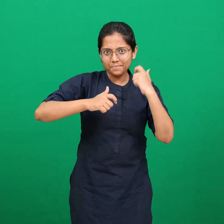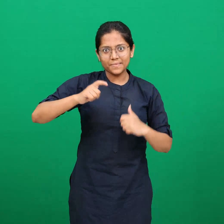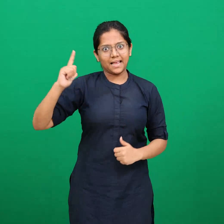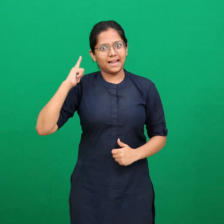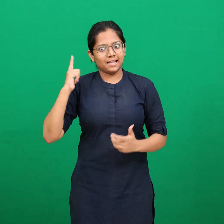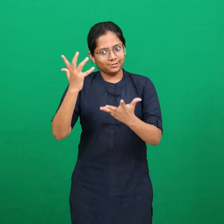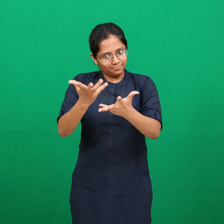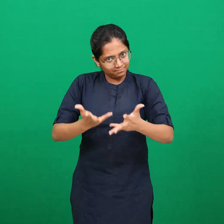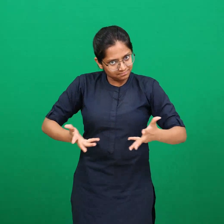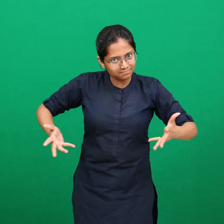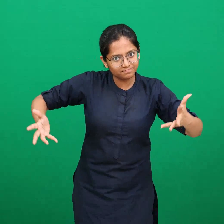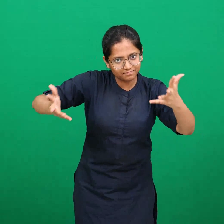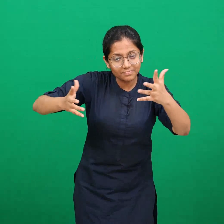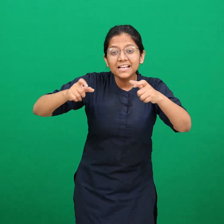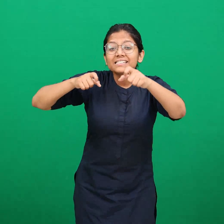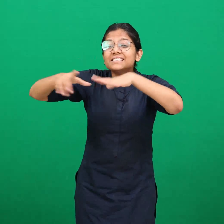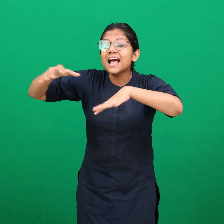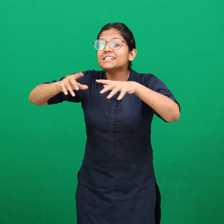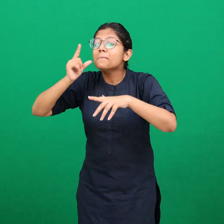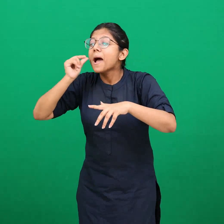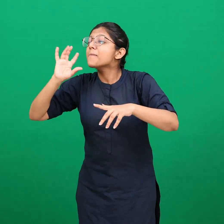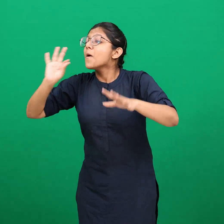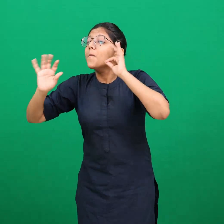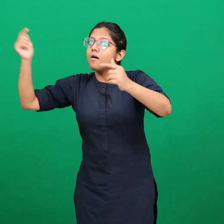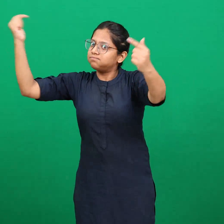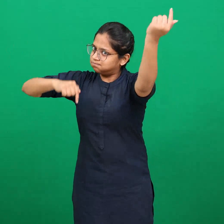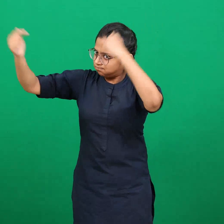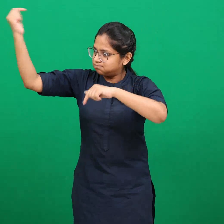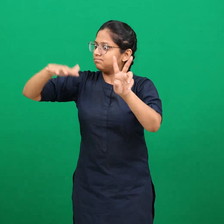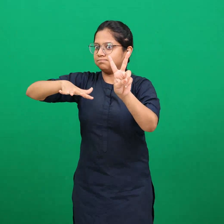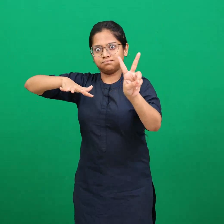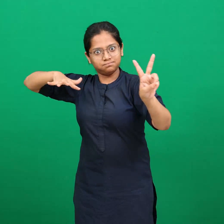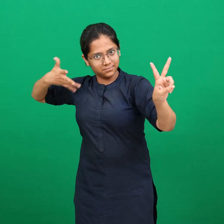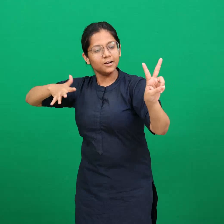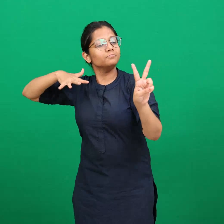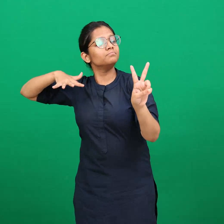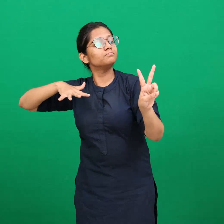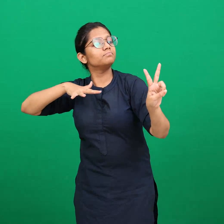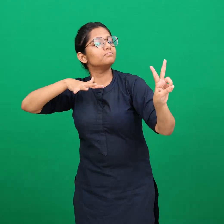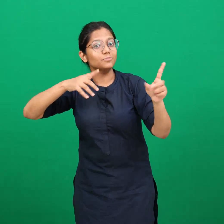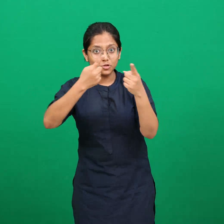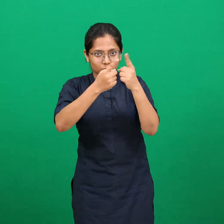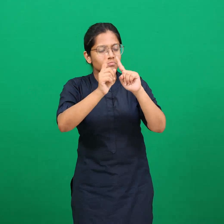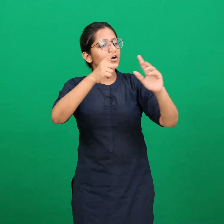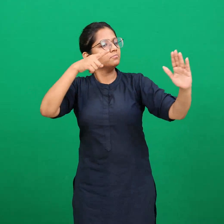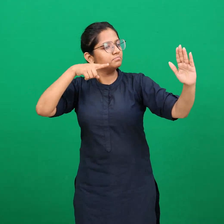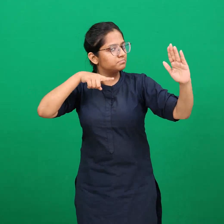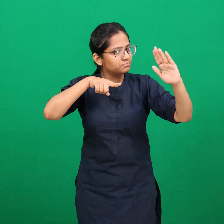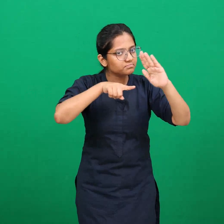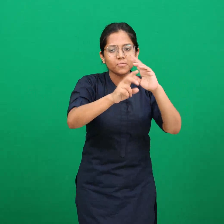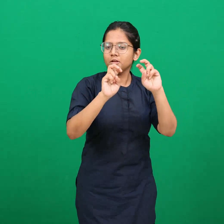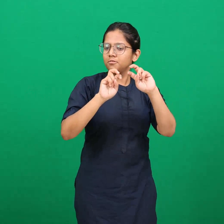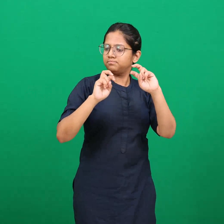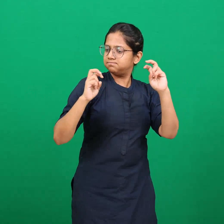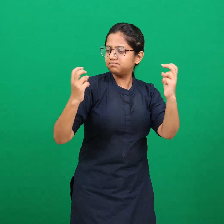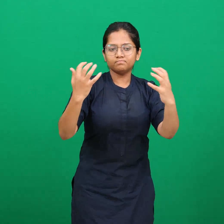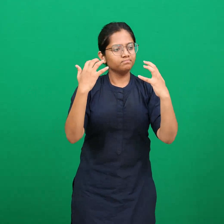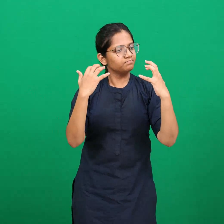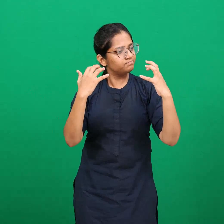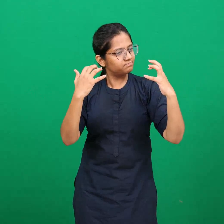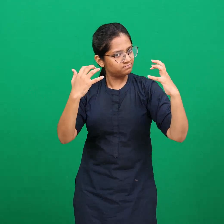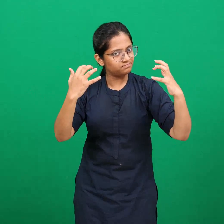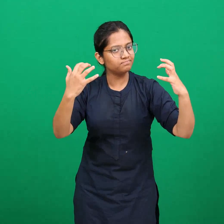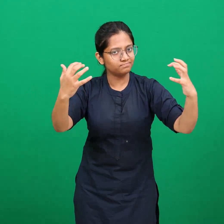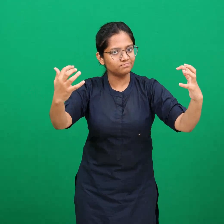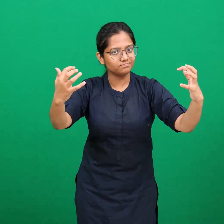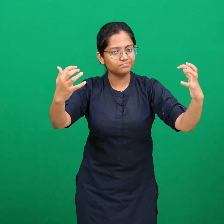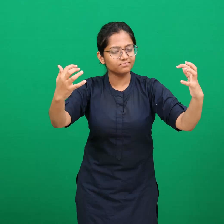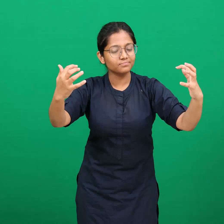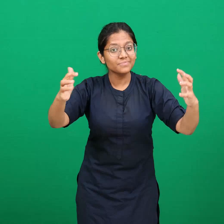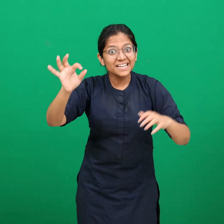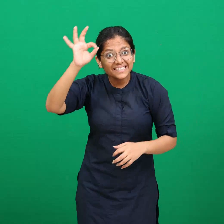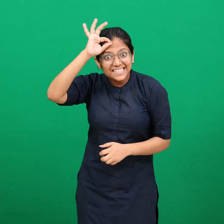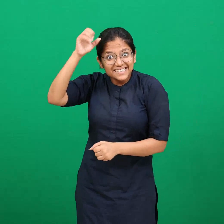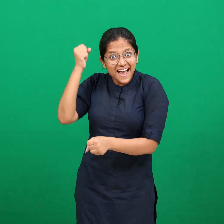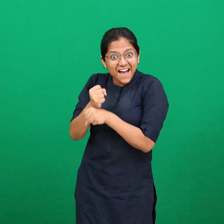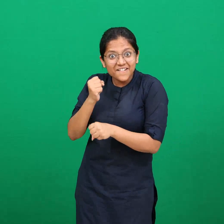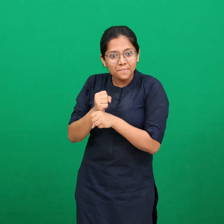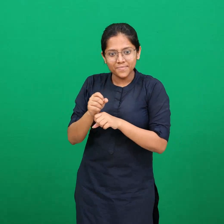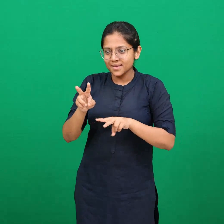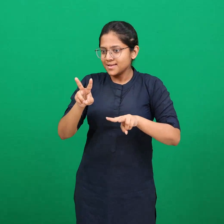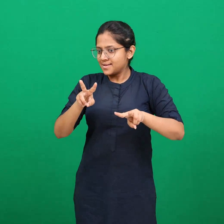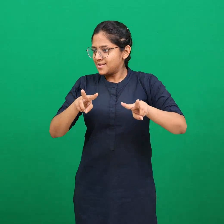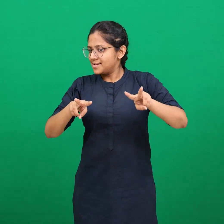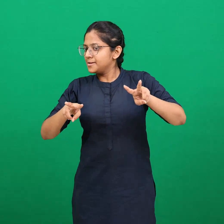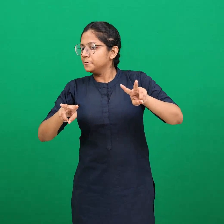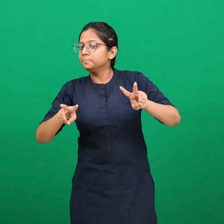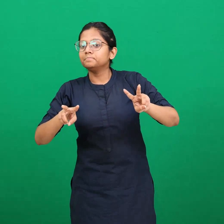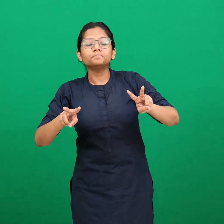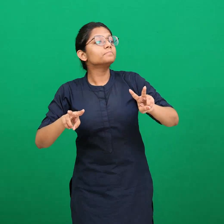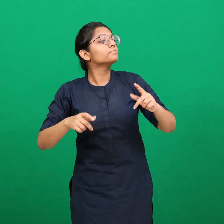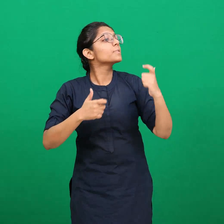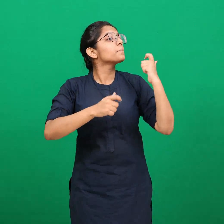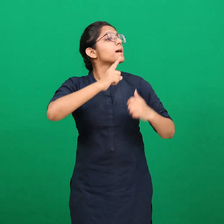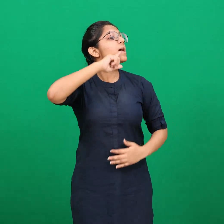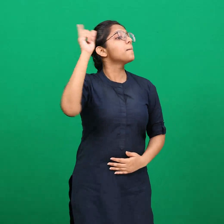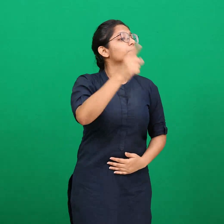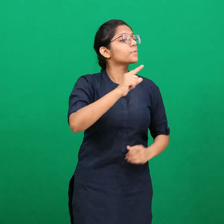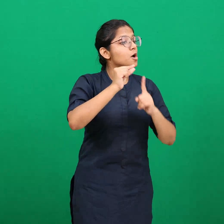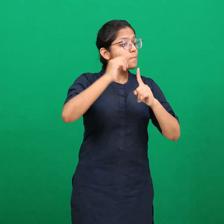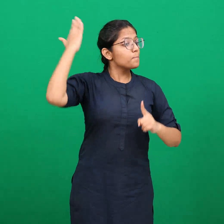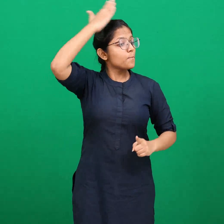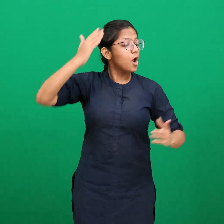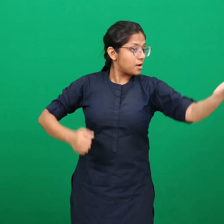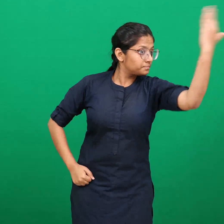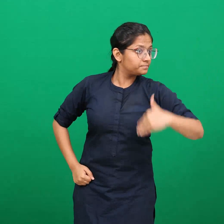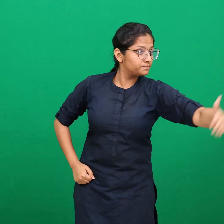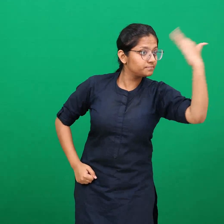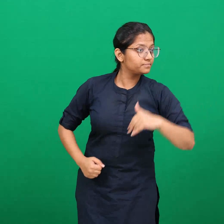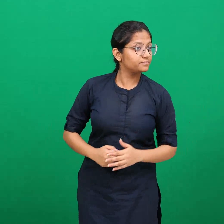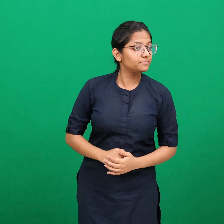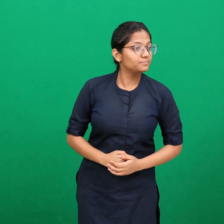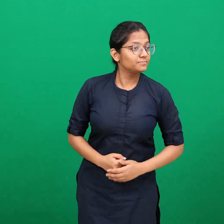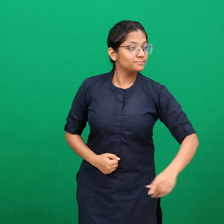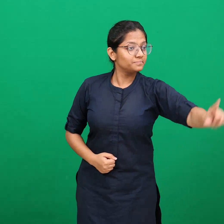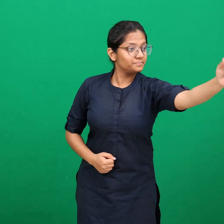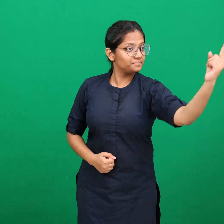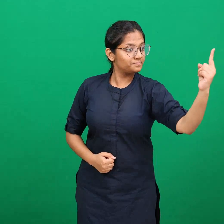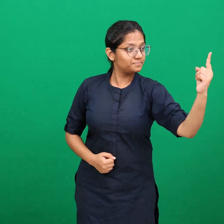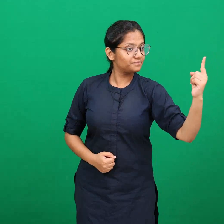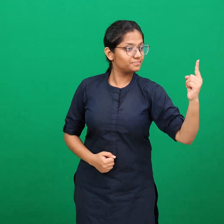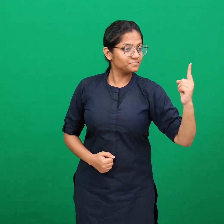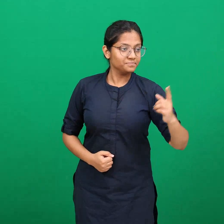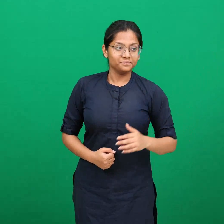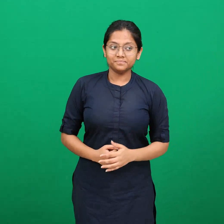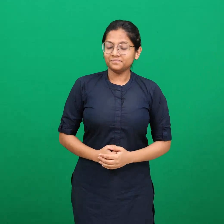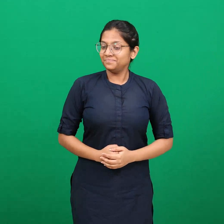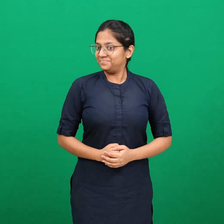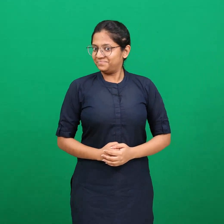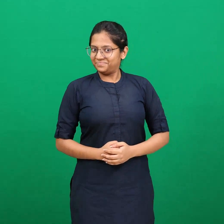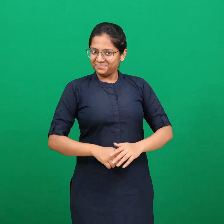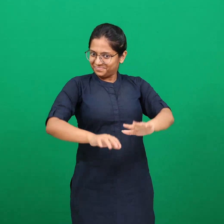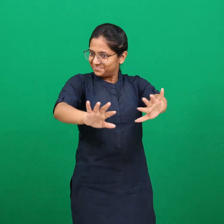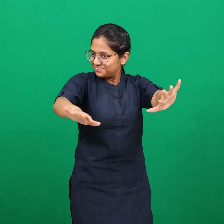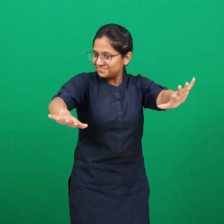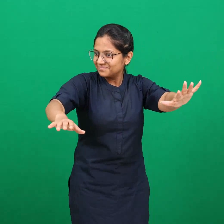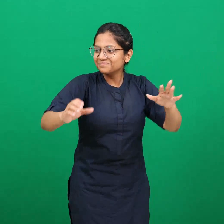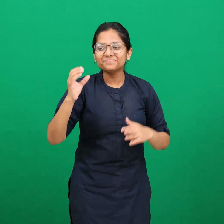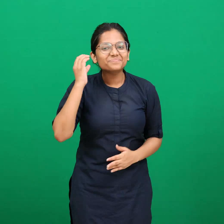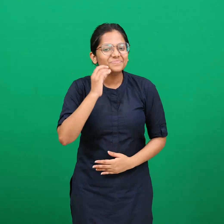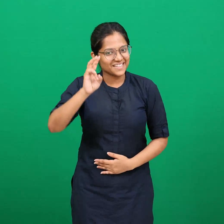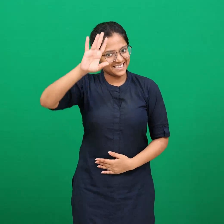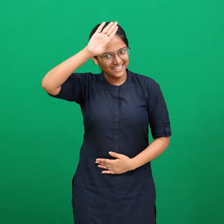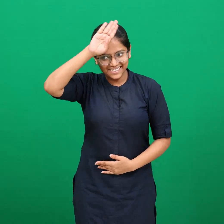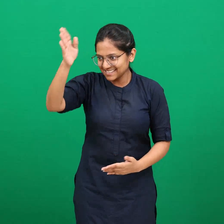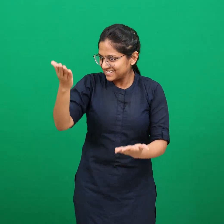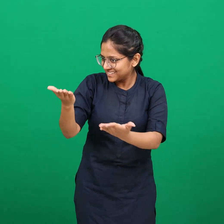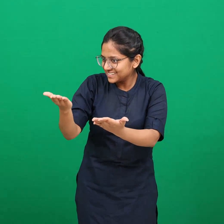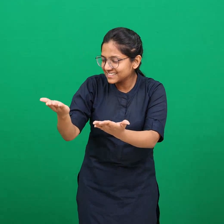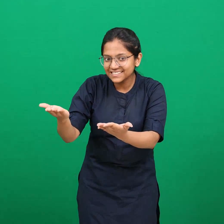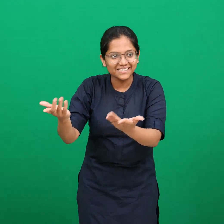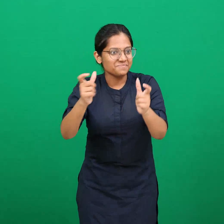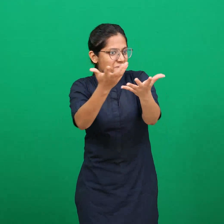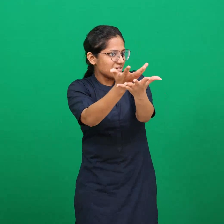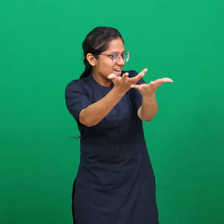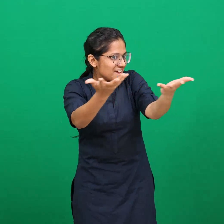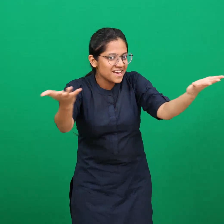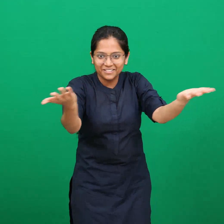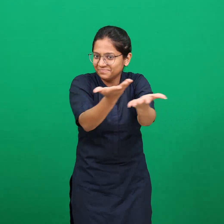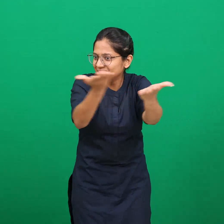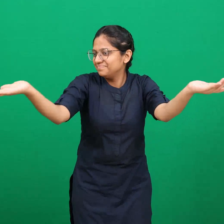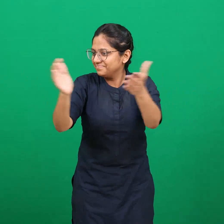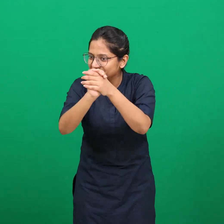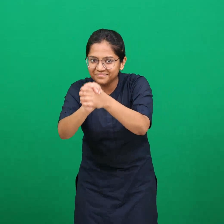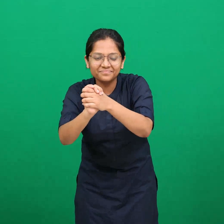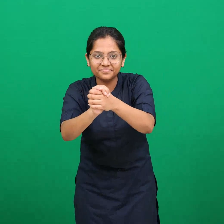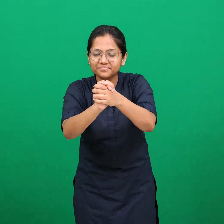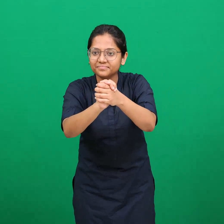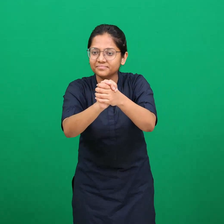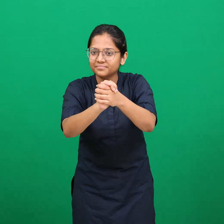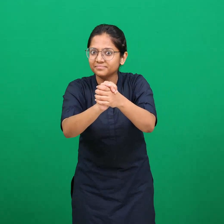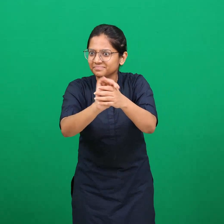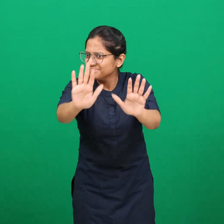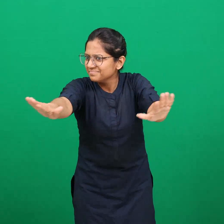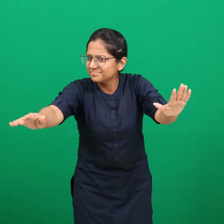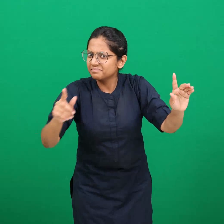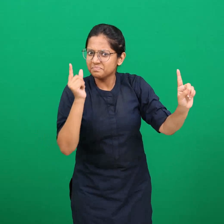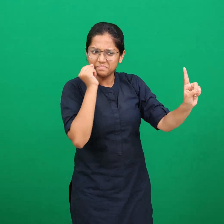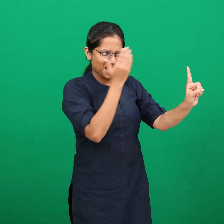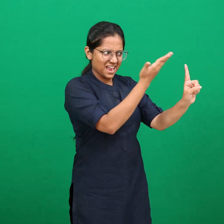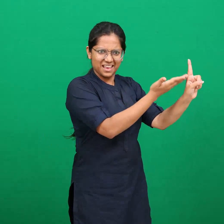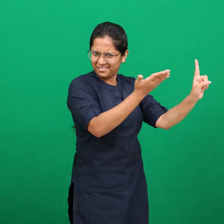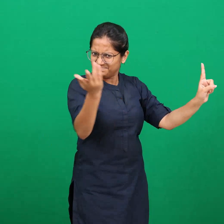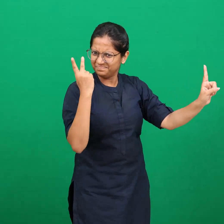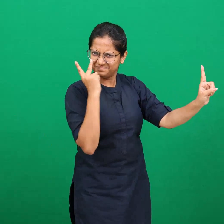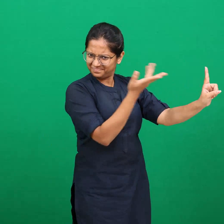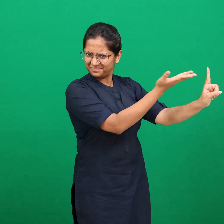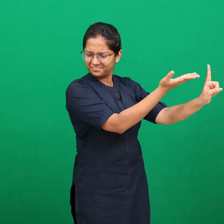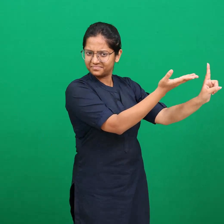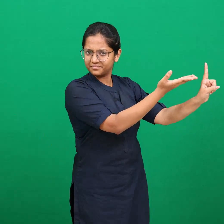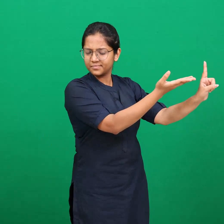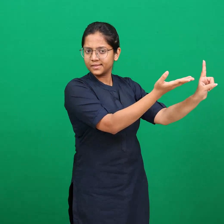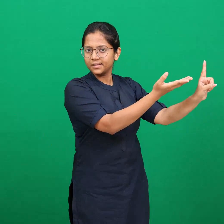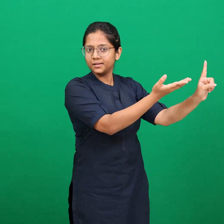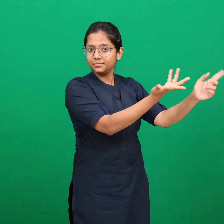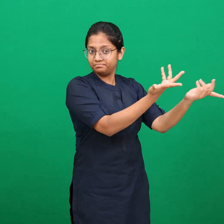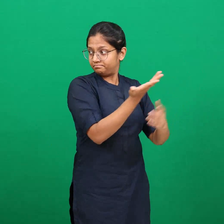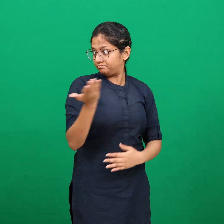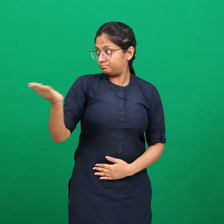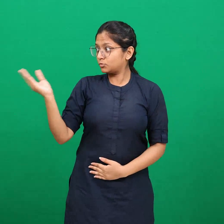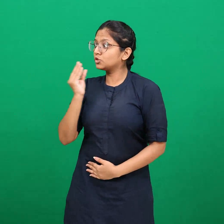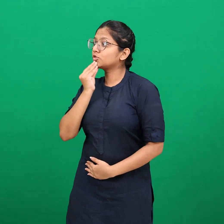And Festus ordered that Paul be brought in. Then Festus said, "King Agrippa and all who are present with us, you see this man.